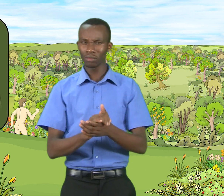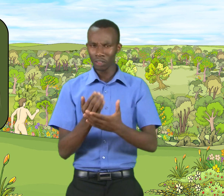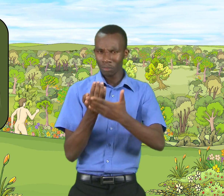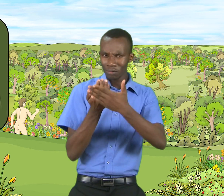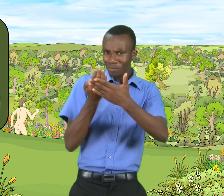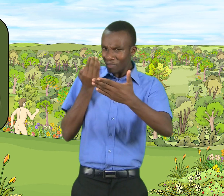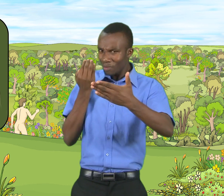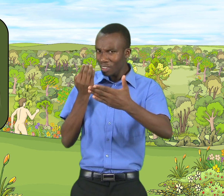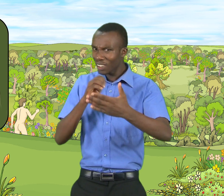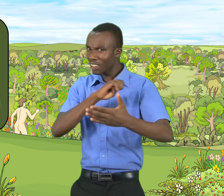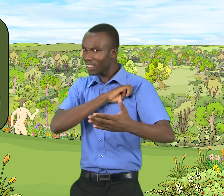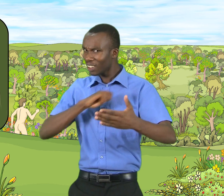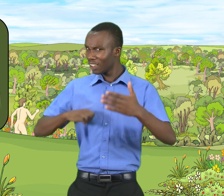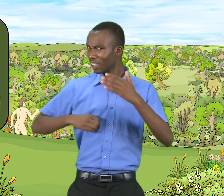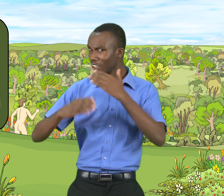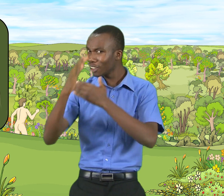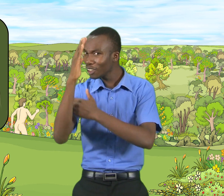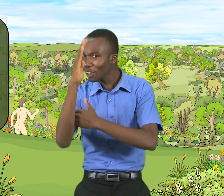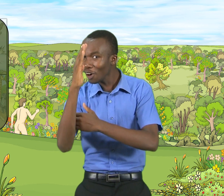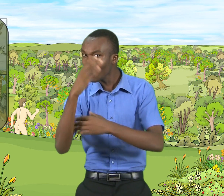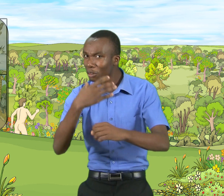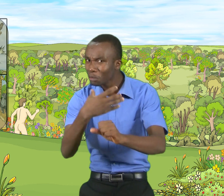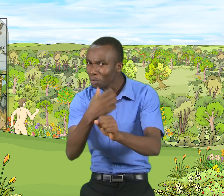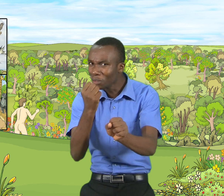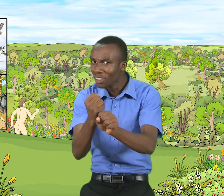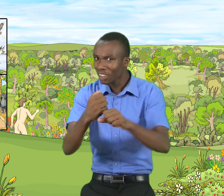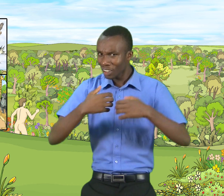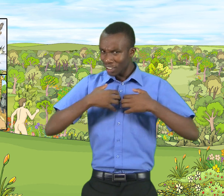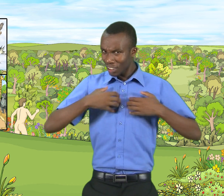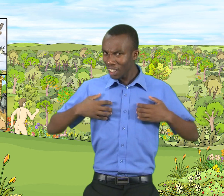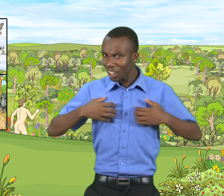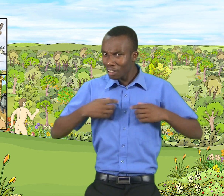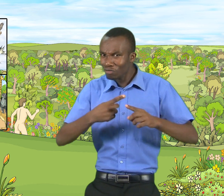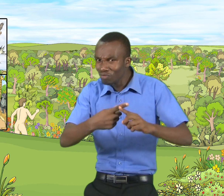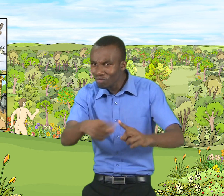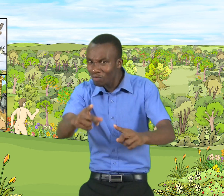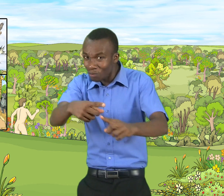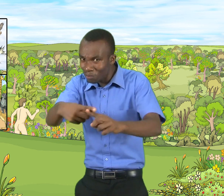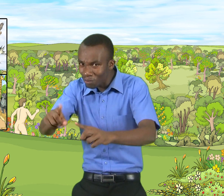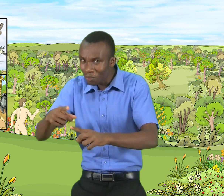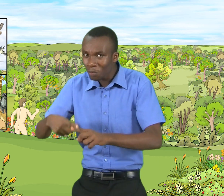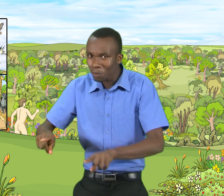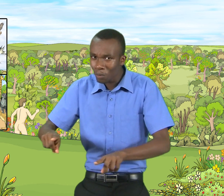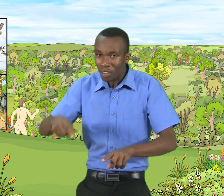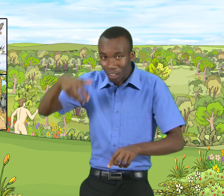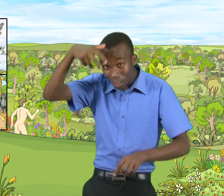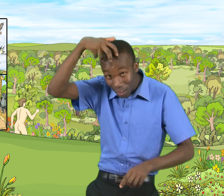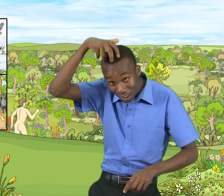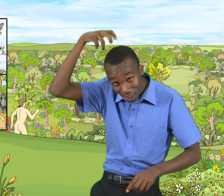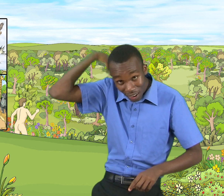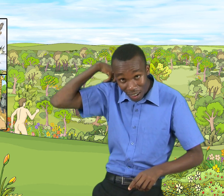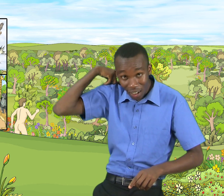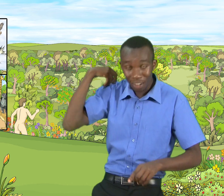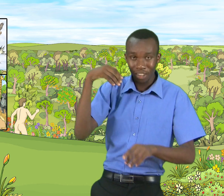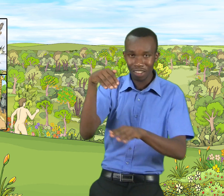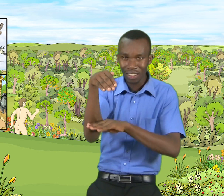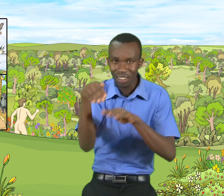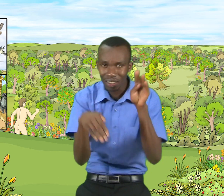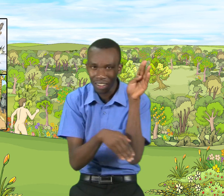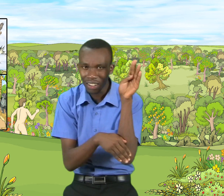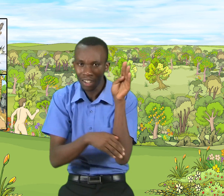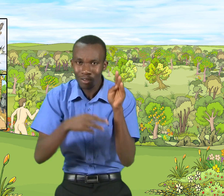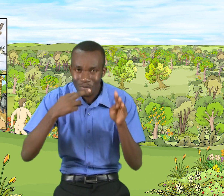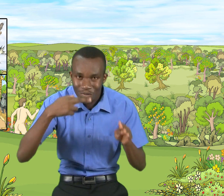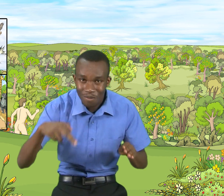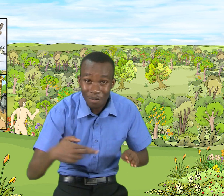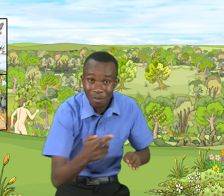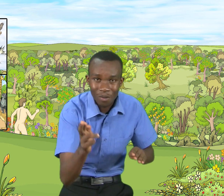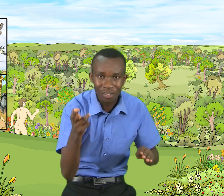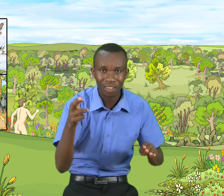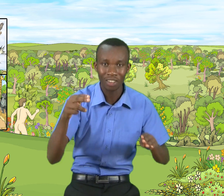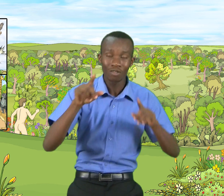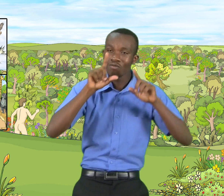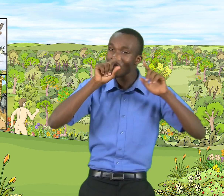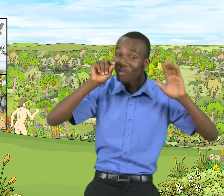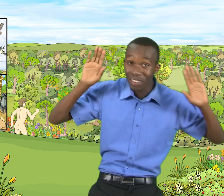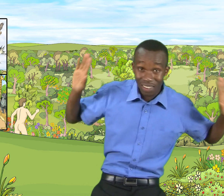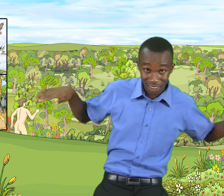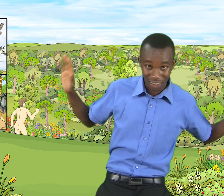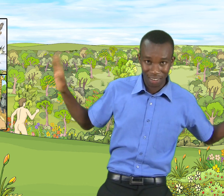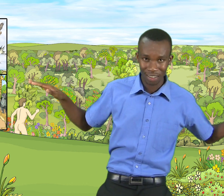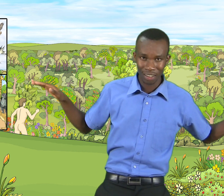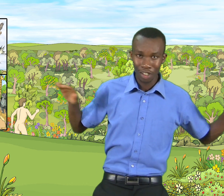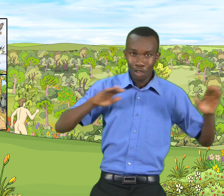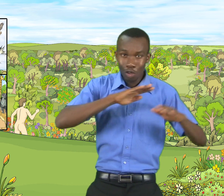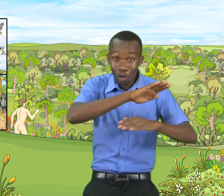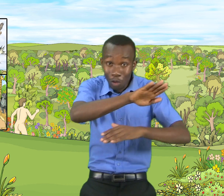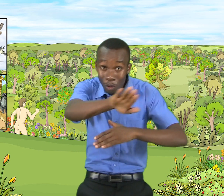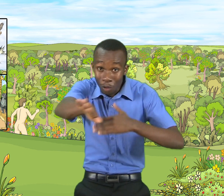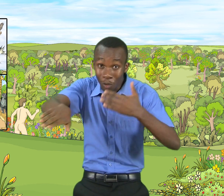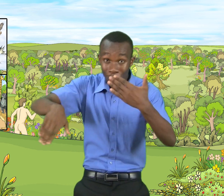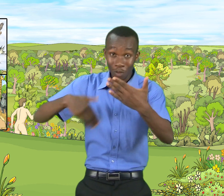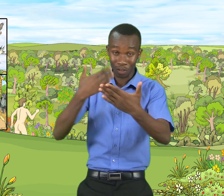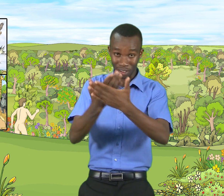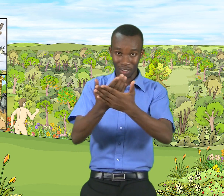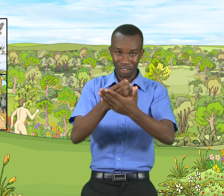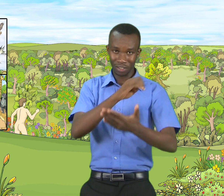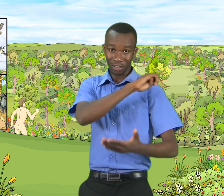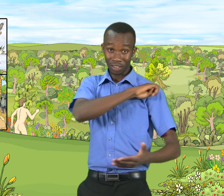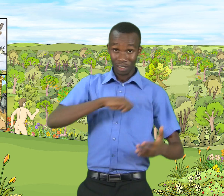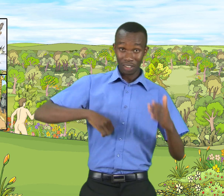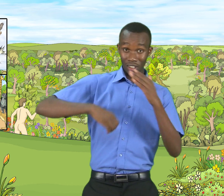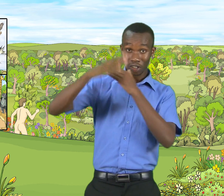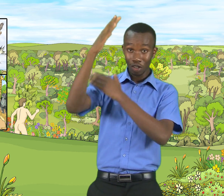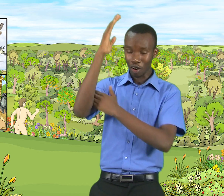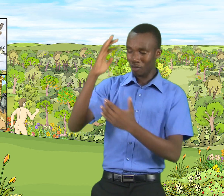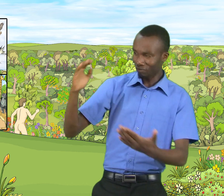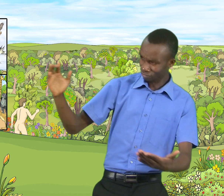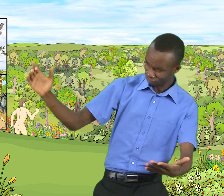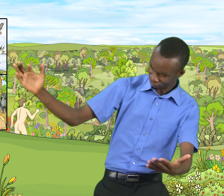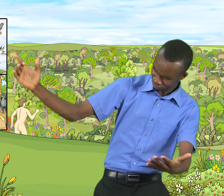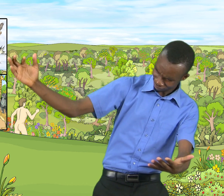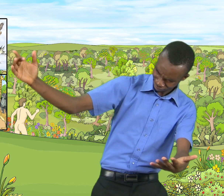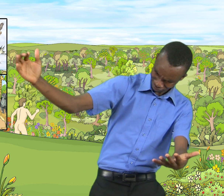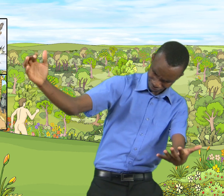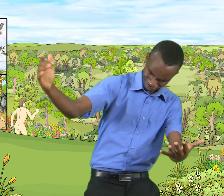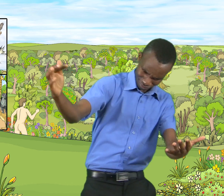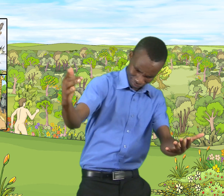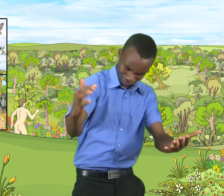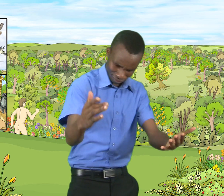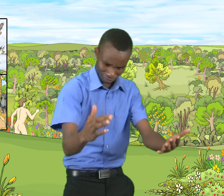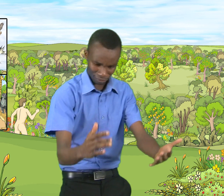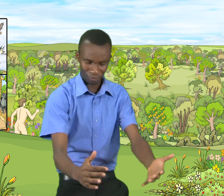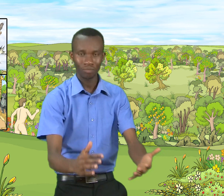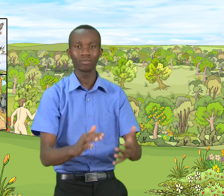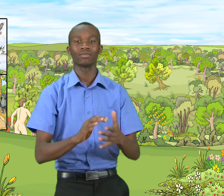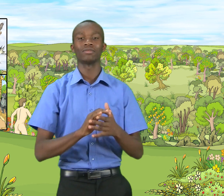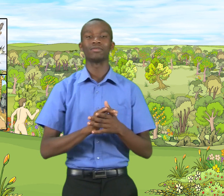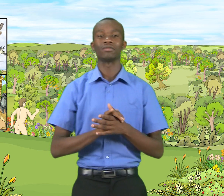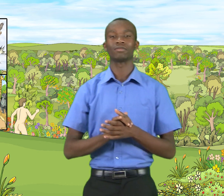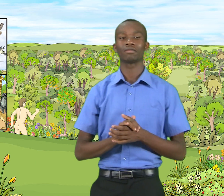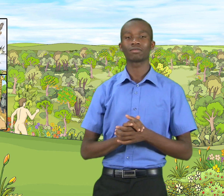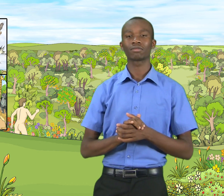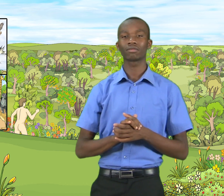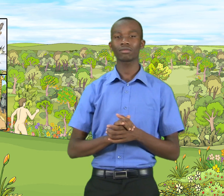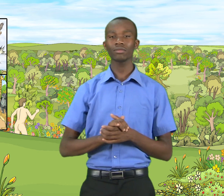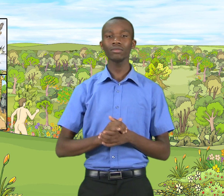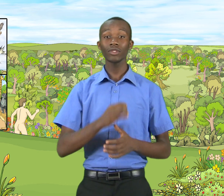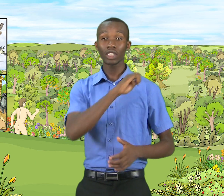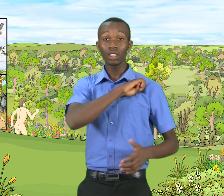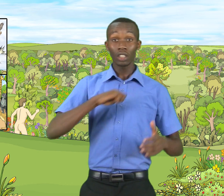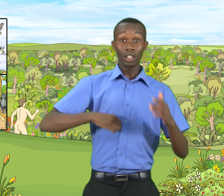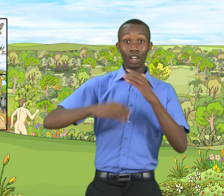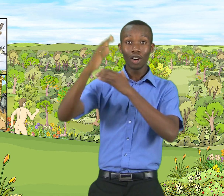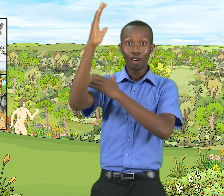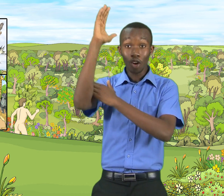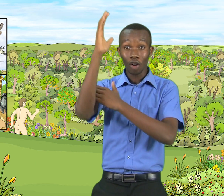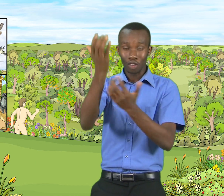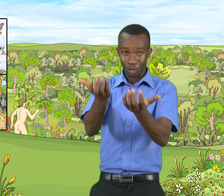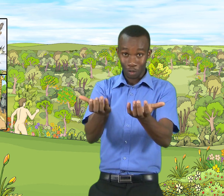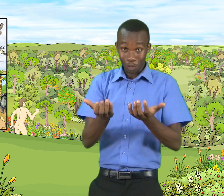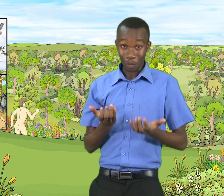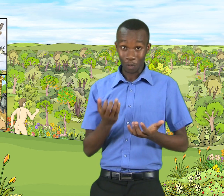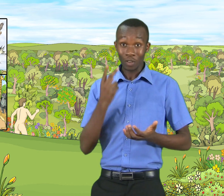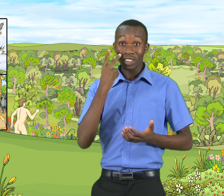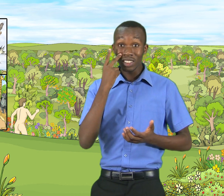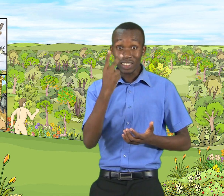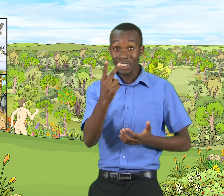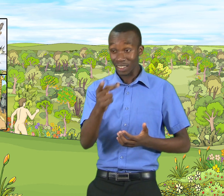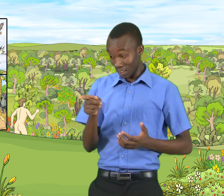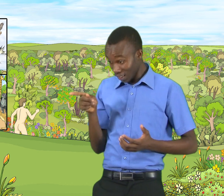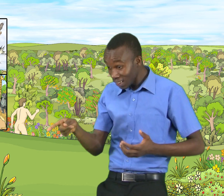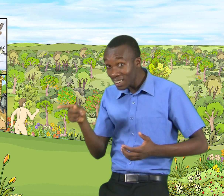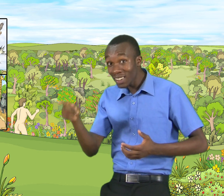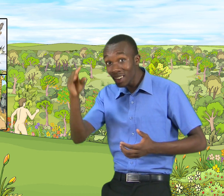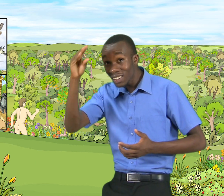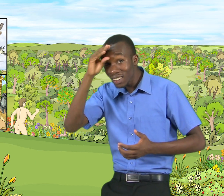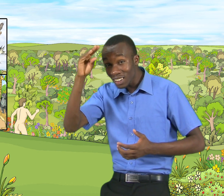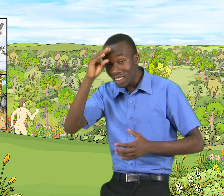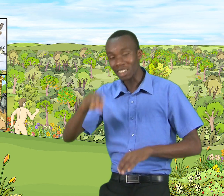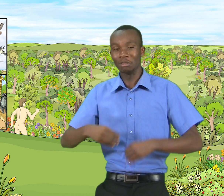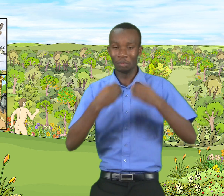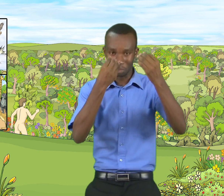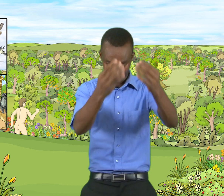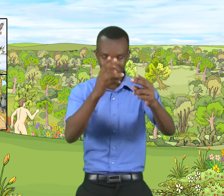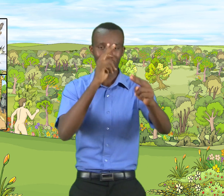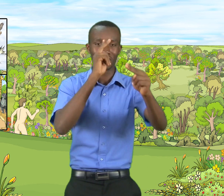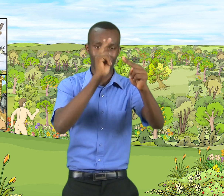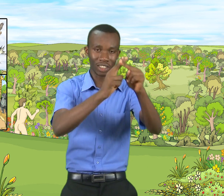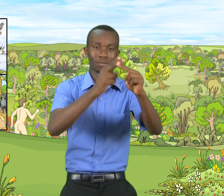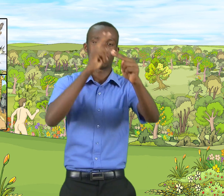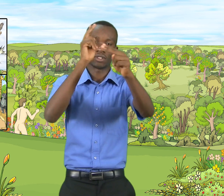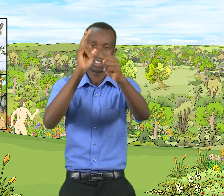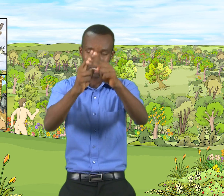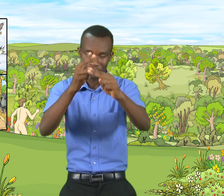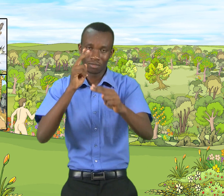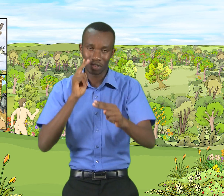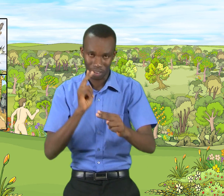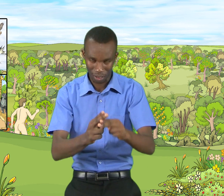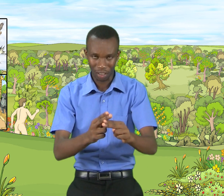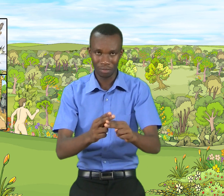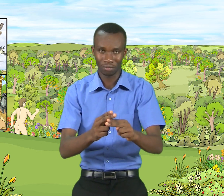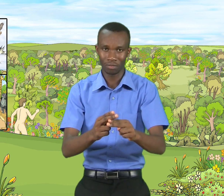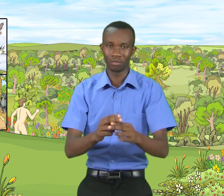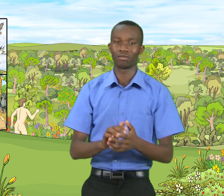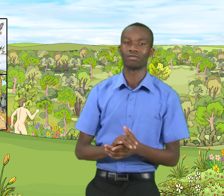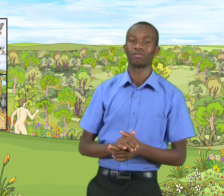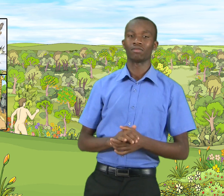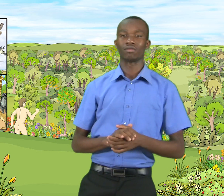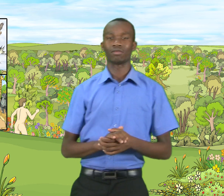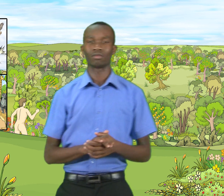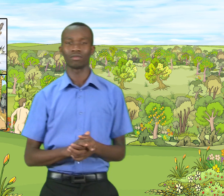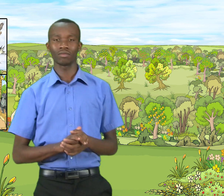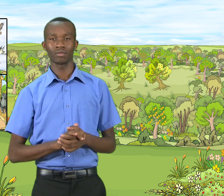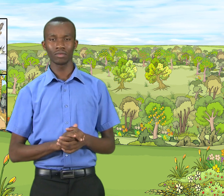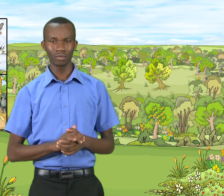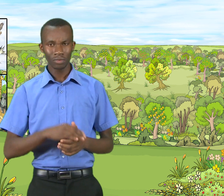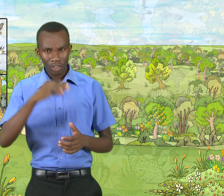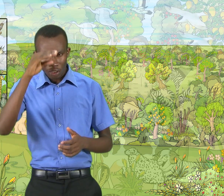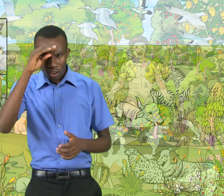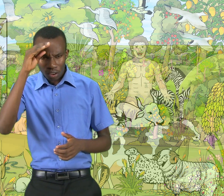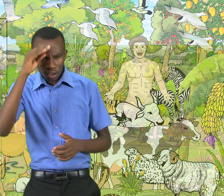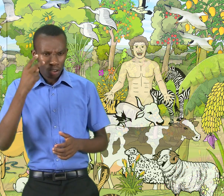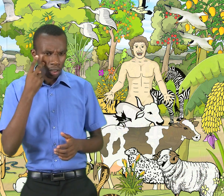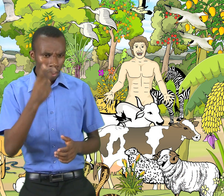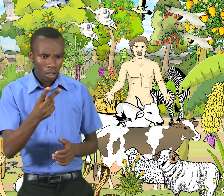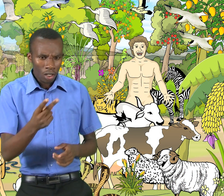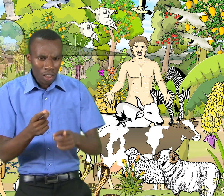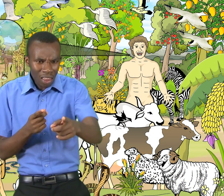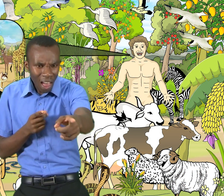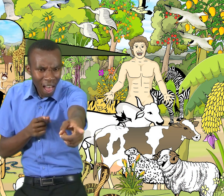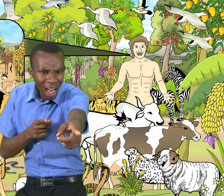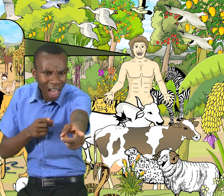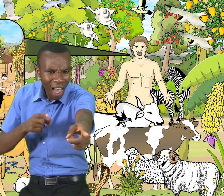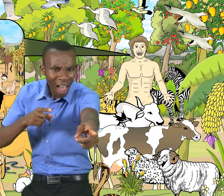And out of the ground the LORD God formed every beast of the field and every bird of the air, and He brought them to the man to see what he would name each one.